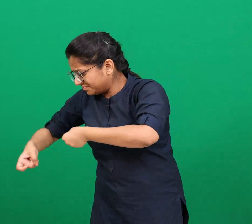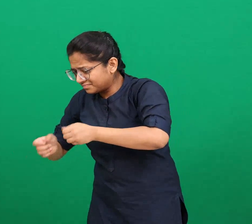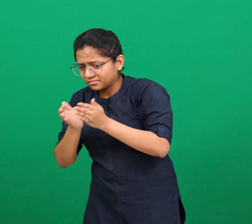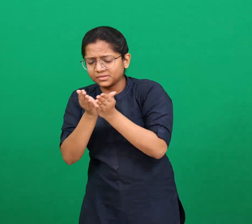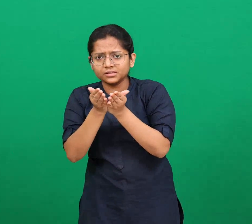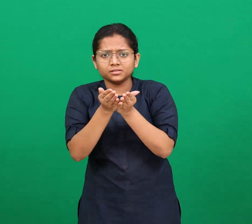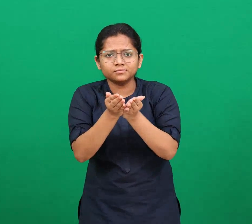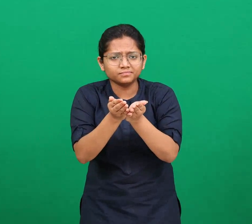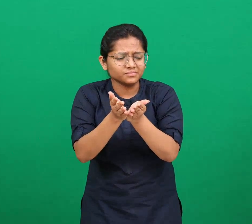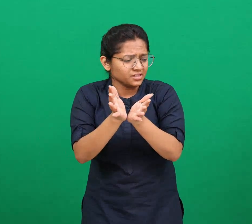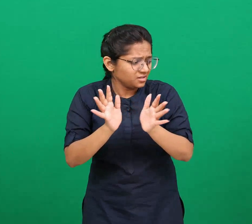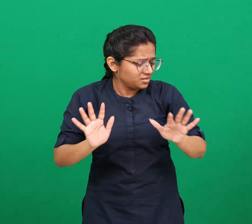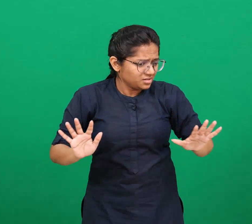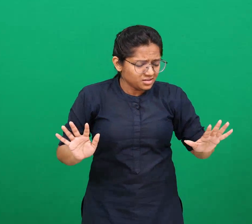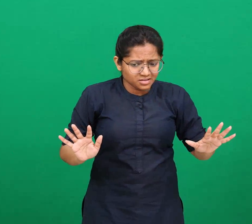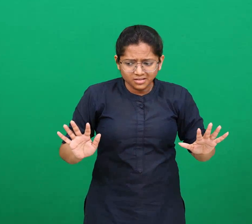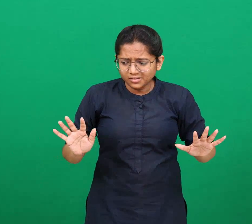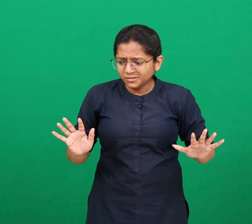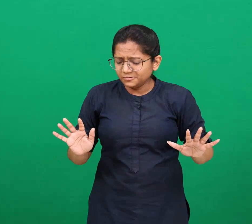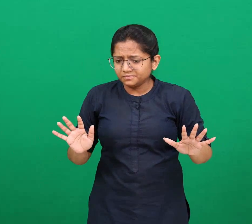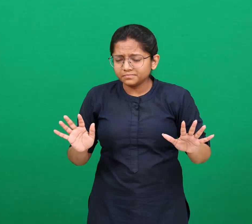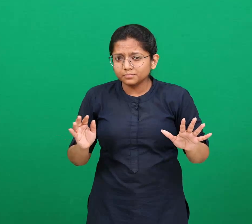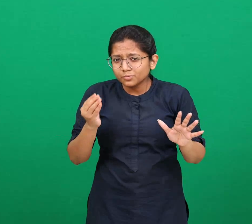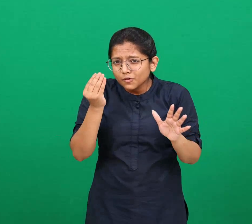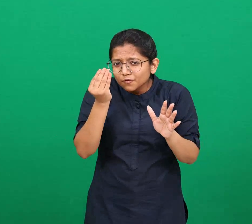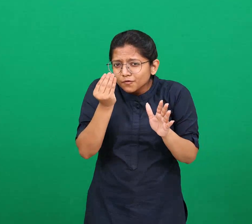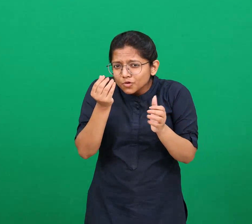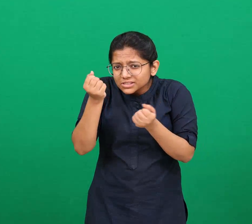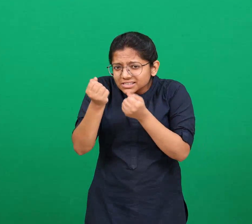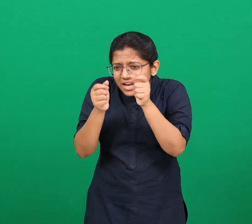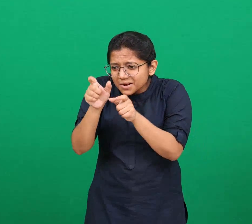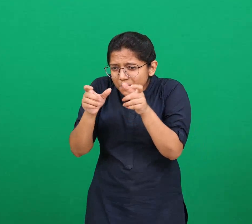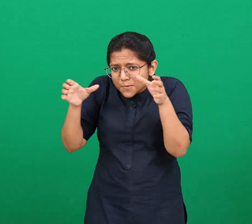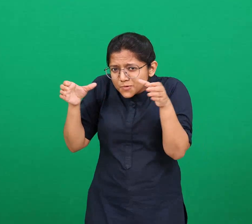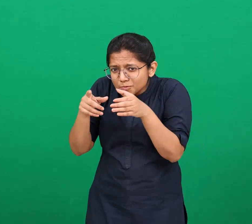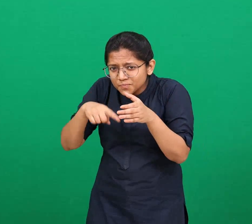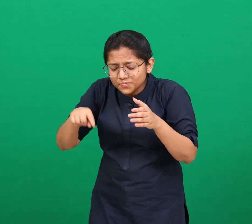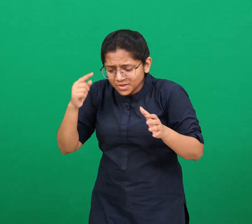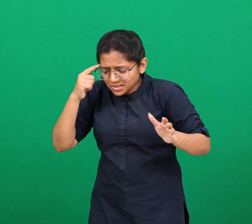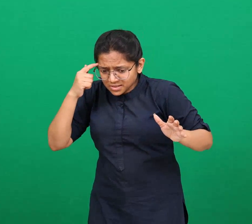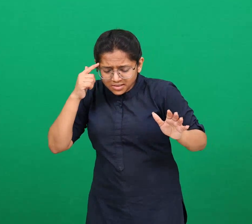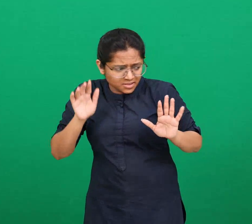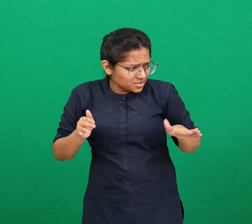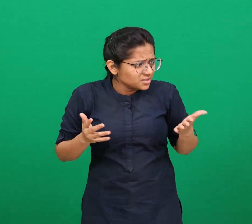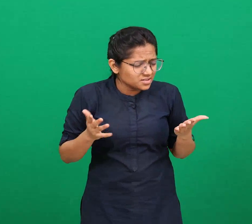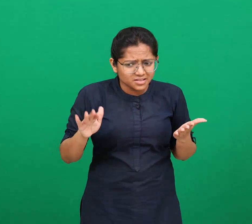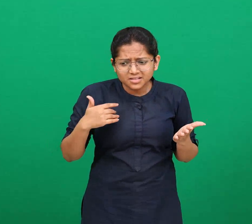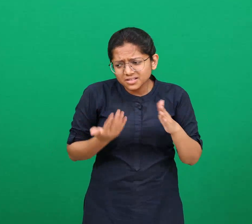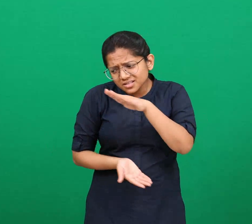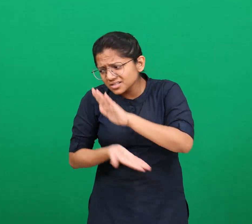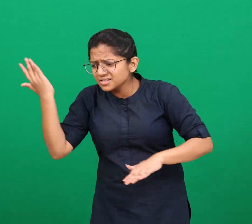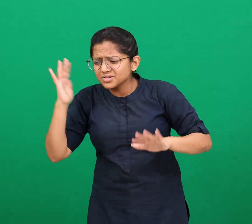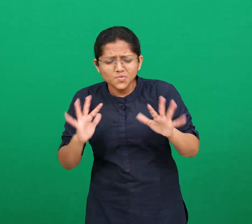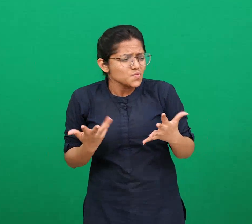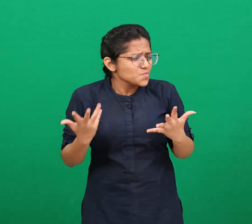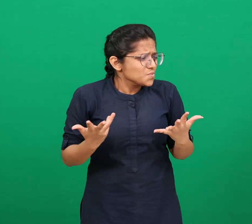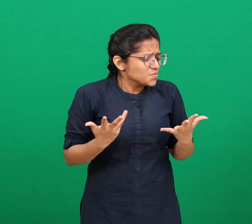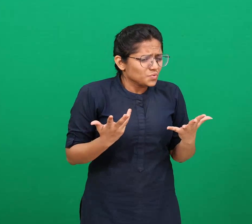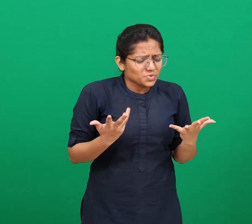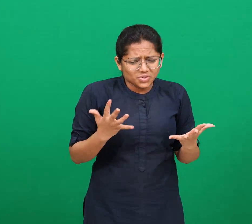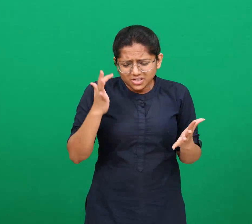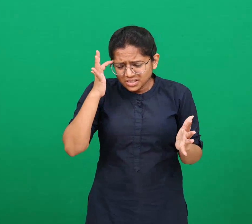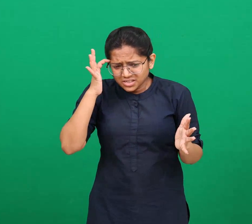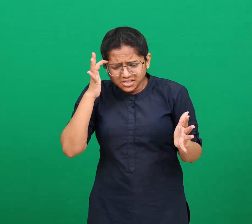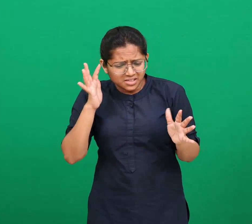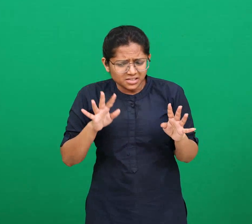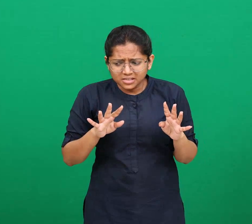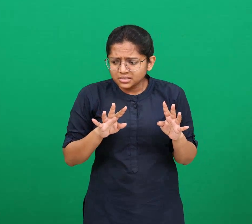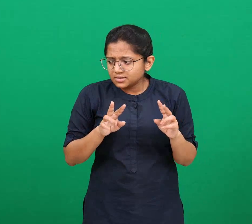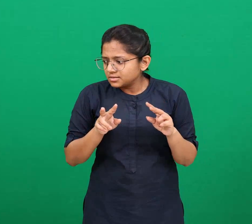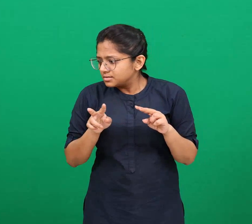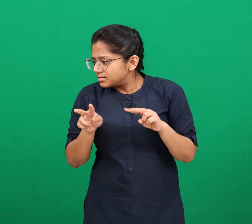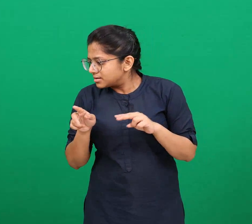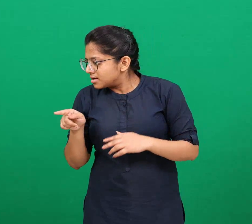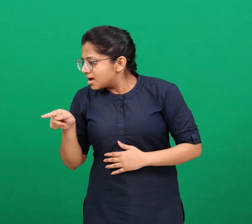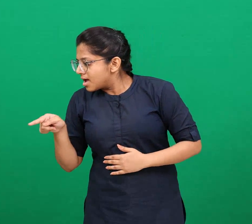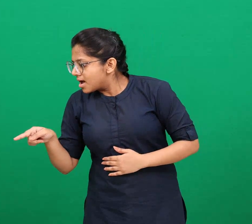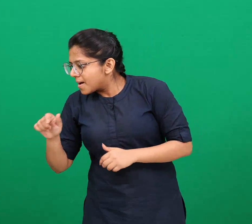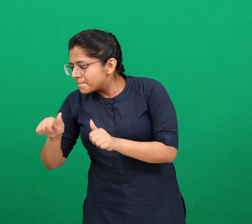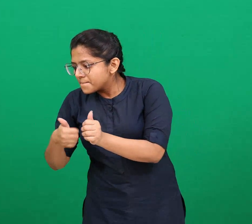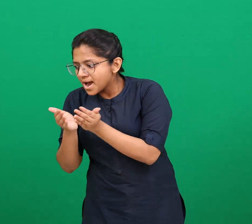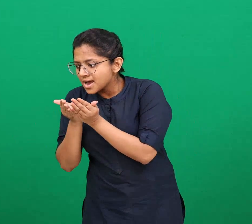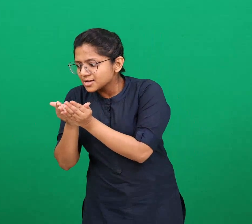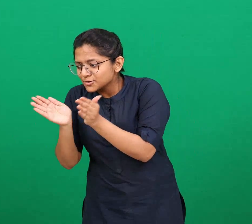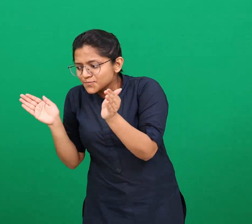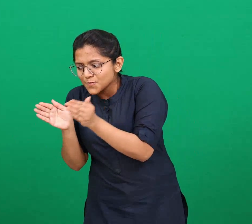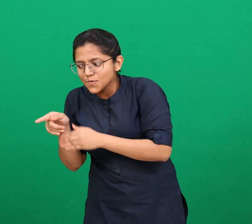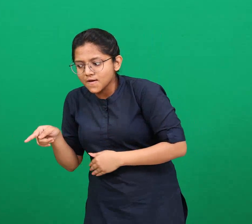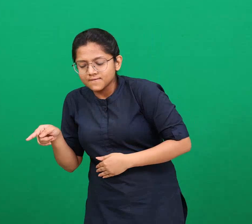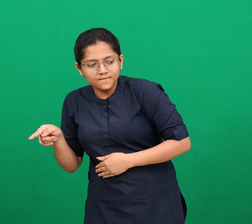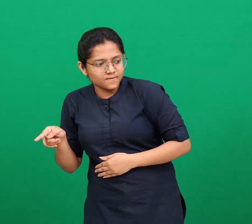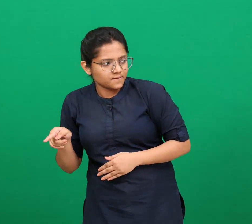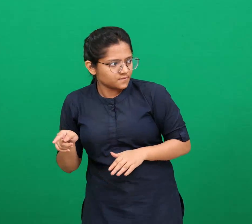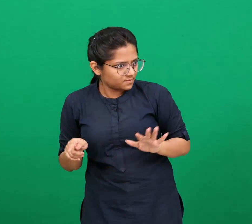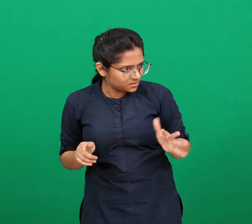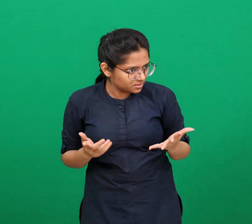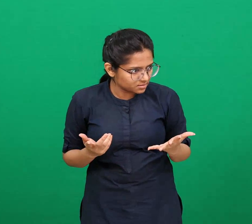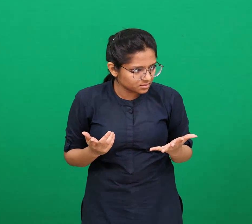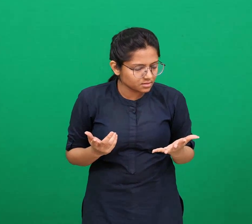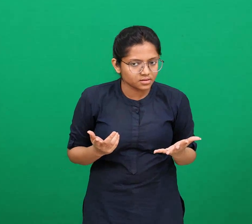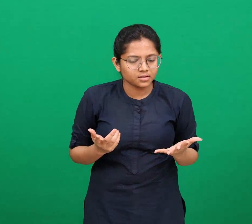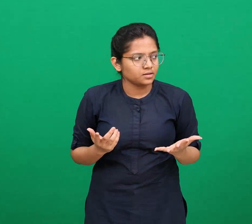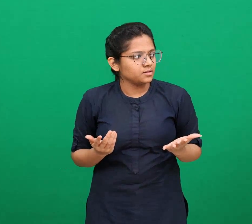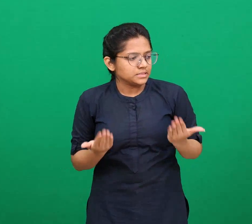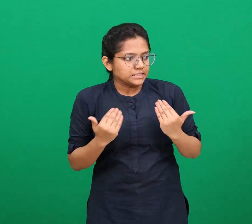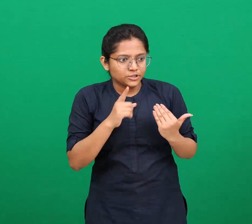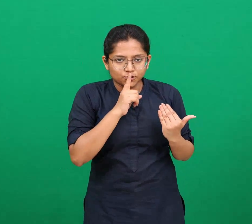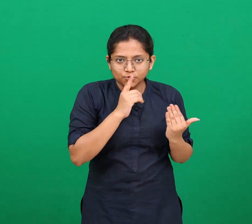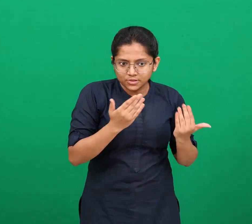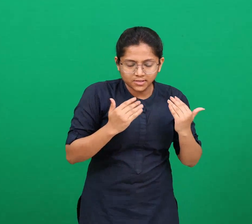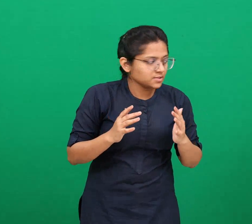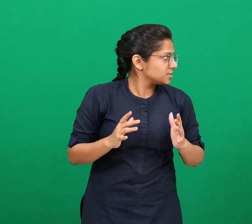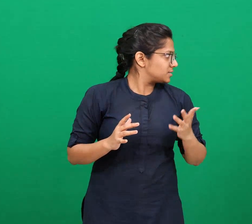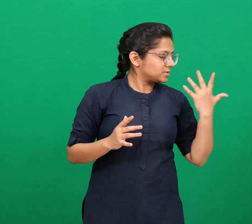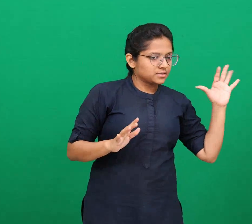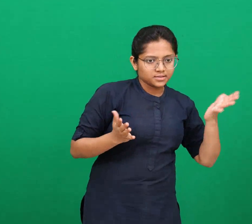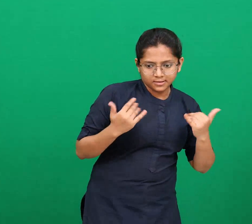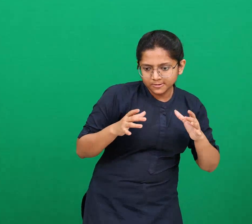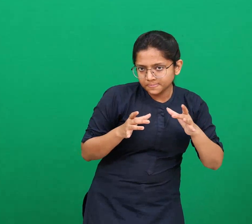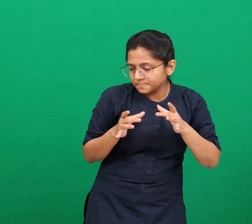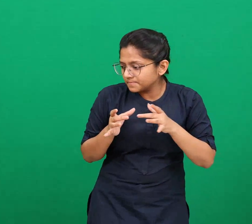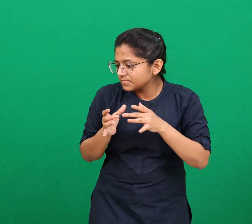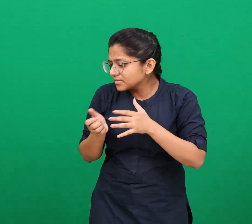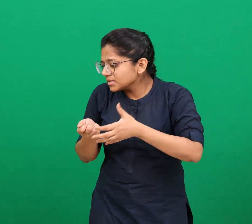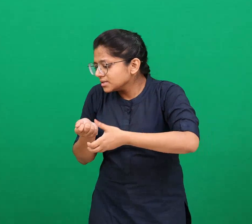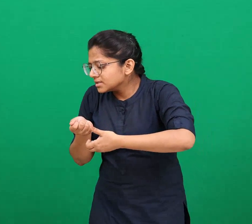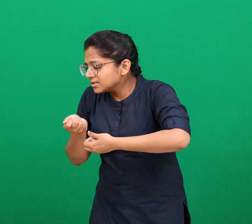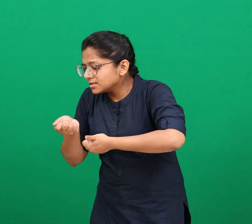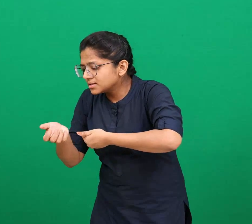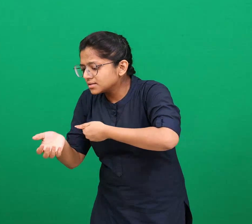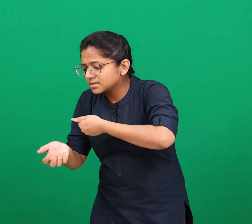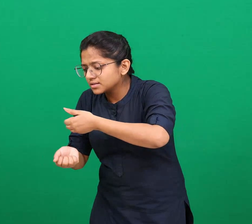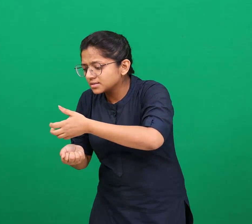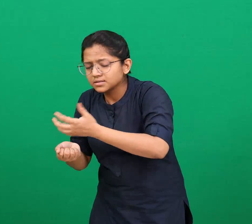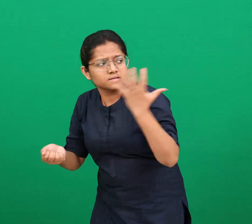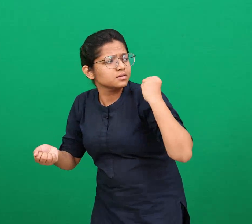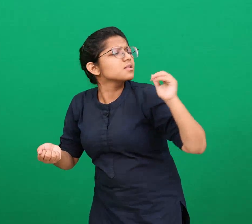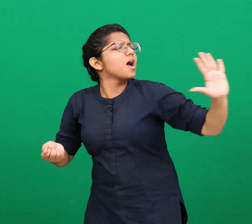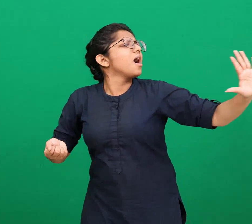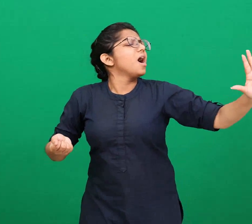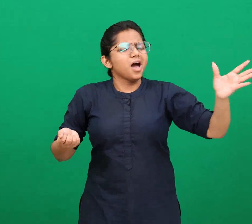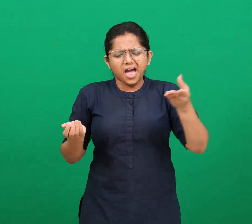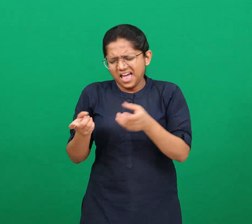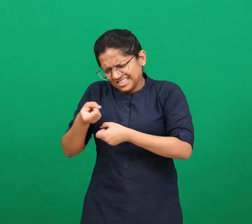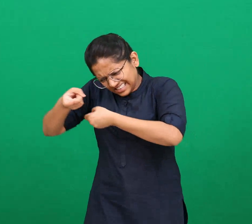Meanwhile, the sailors attempted to escape from the ship.